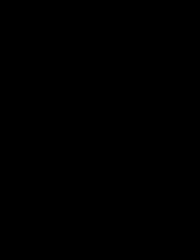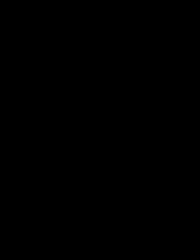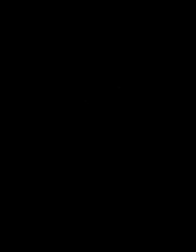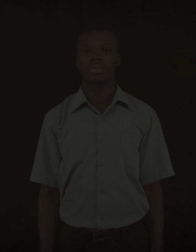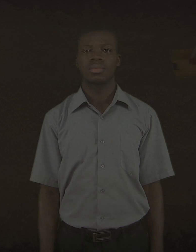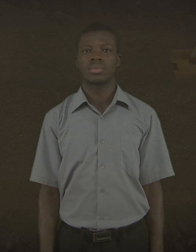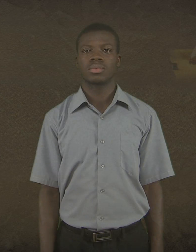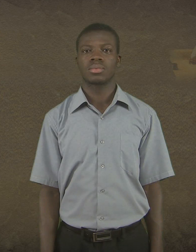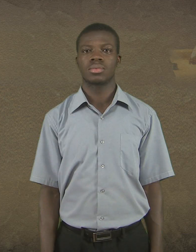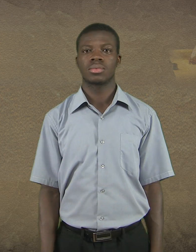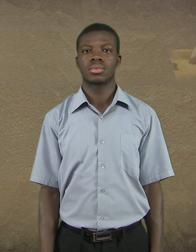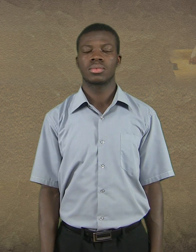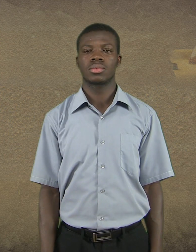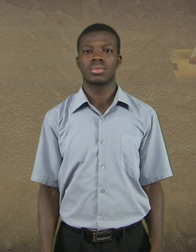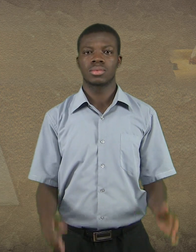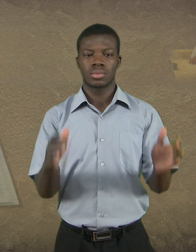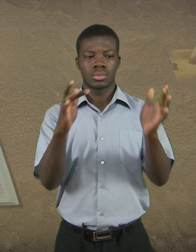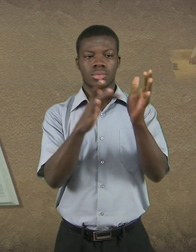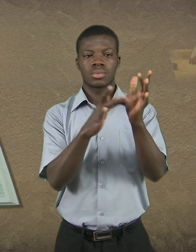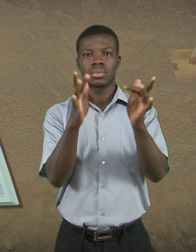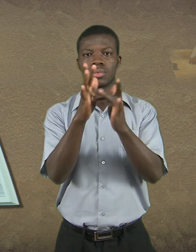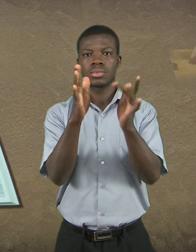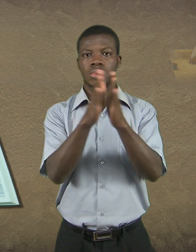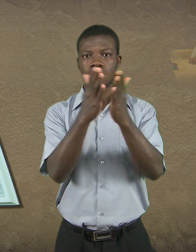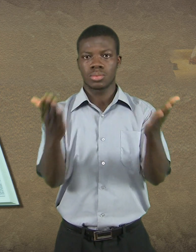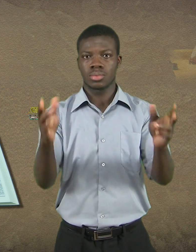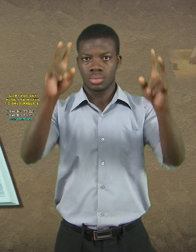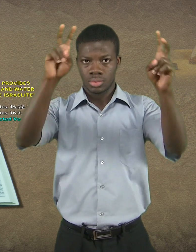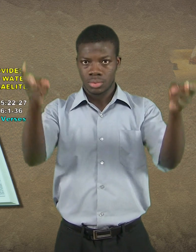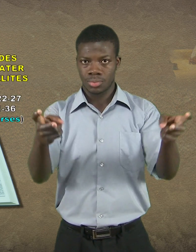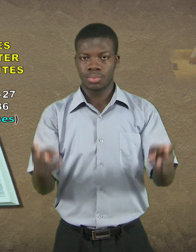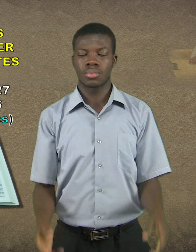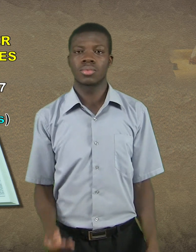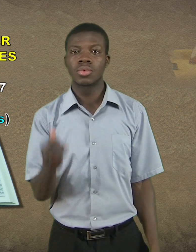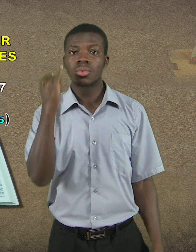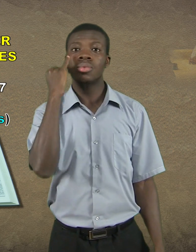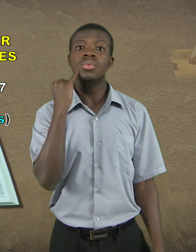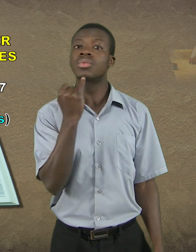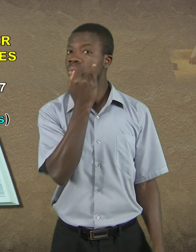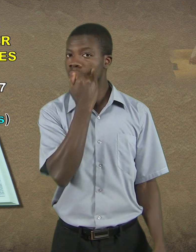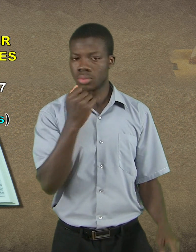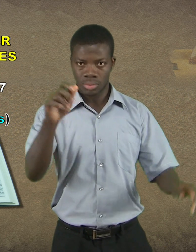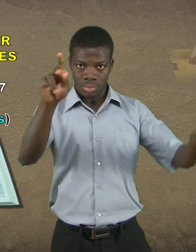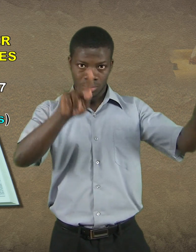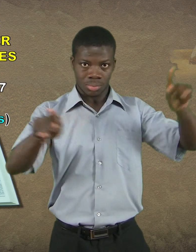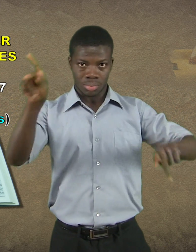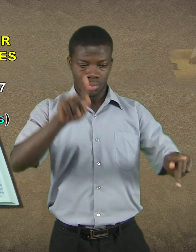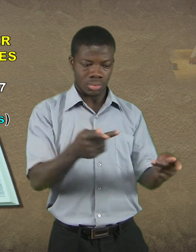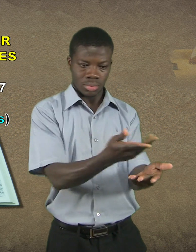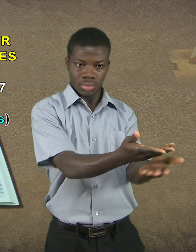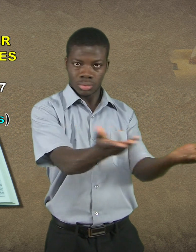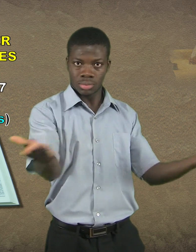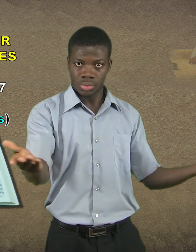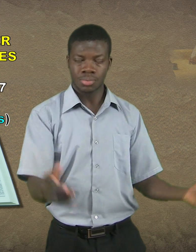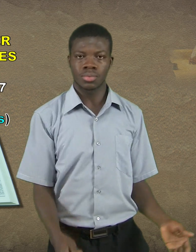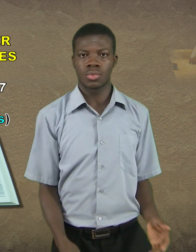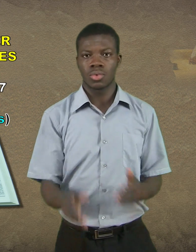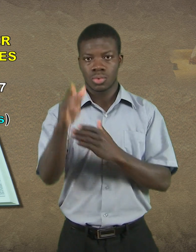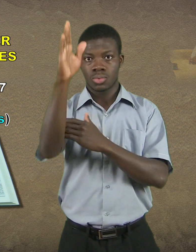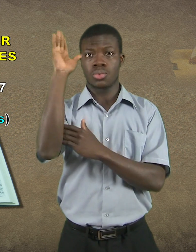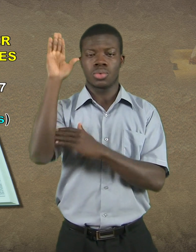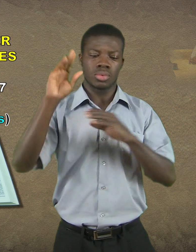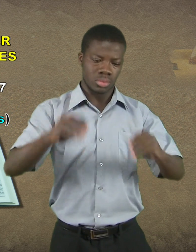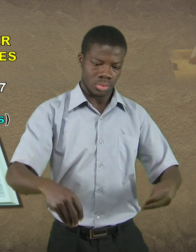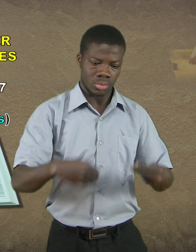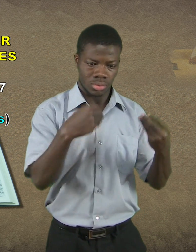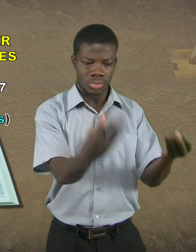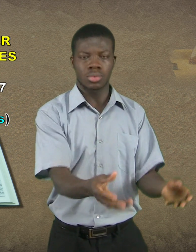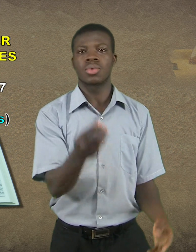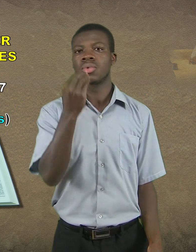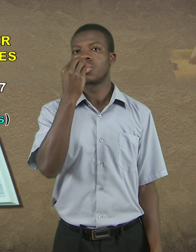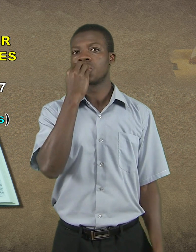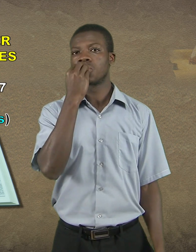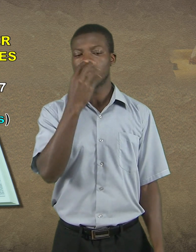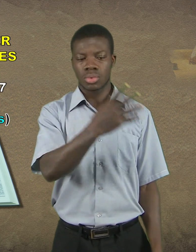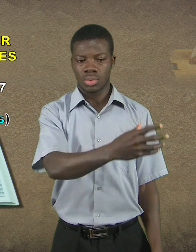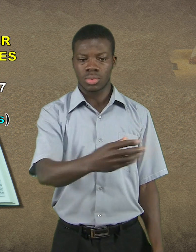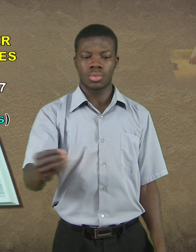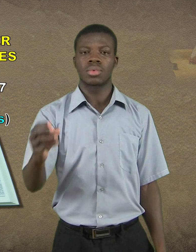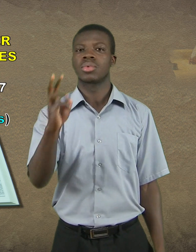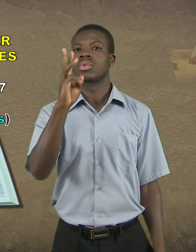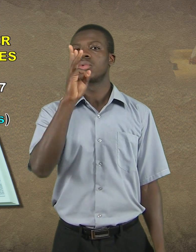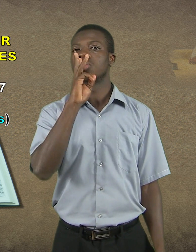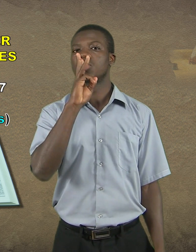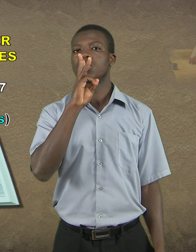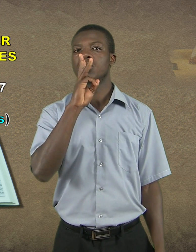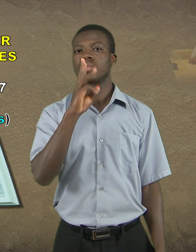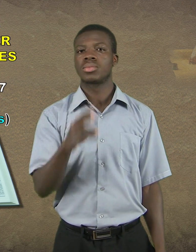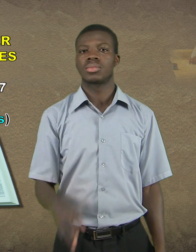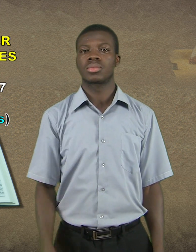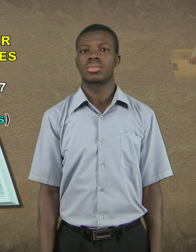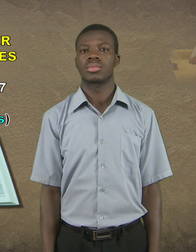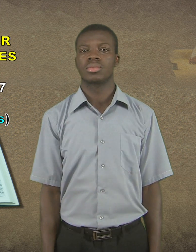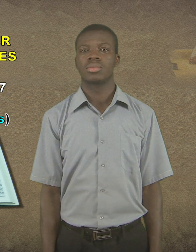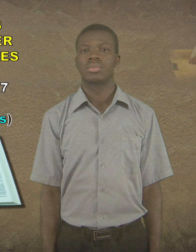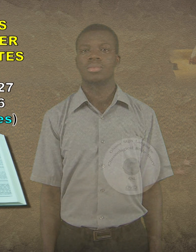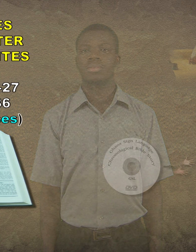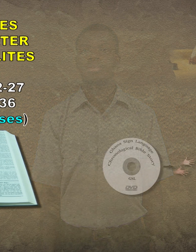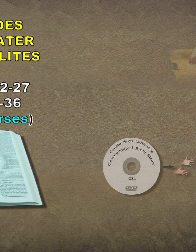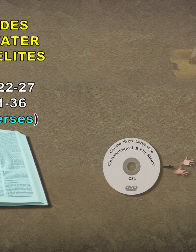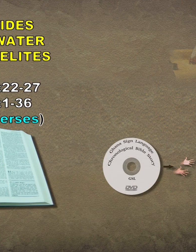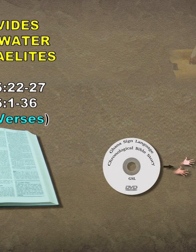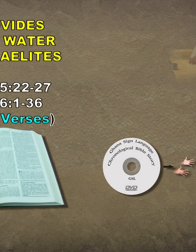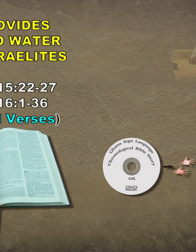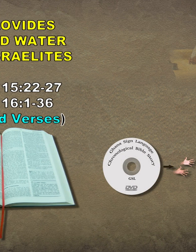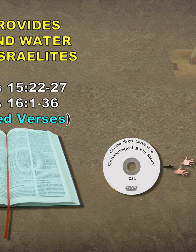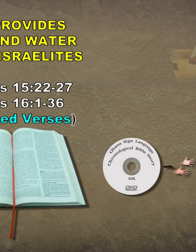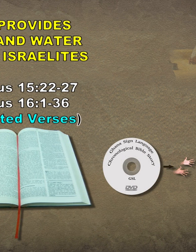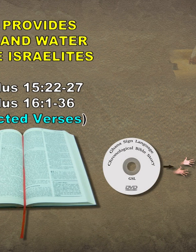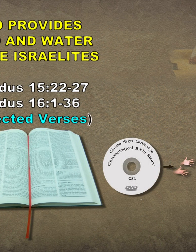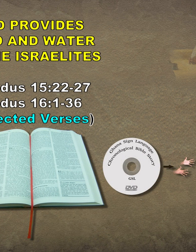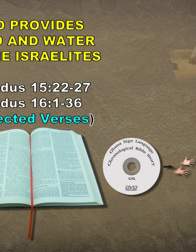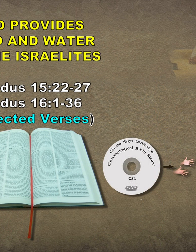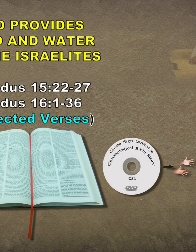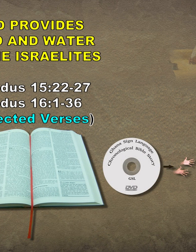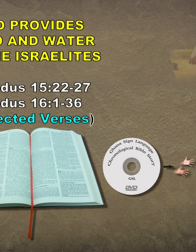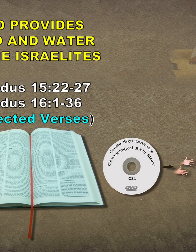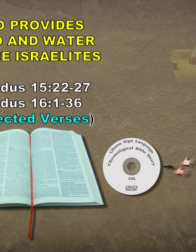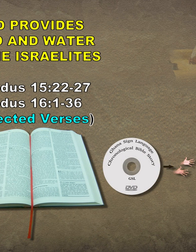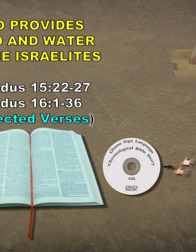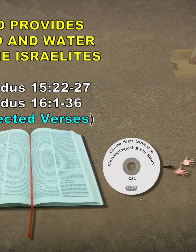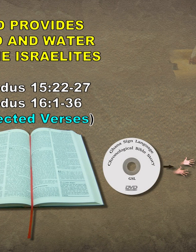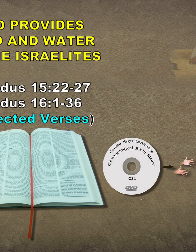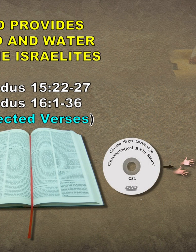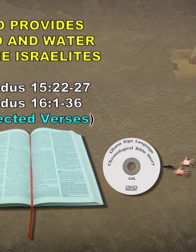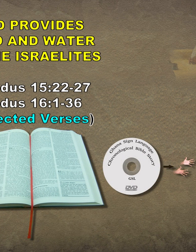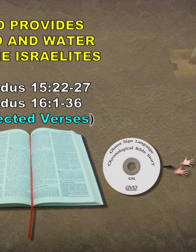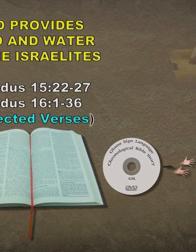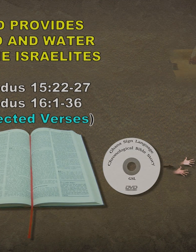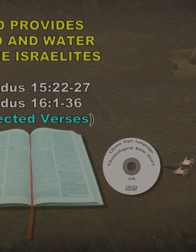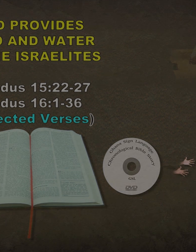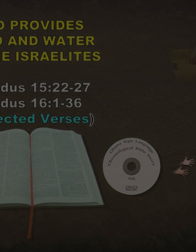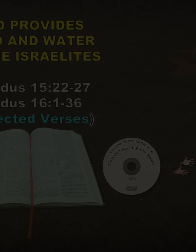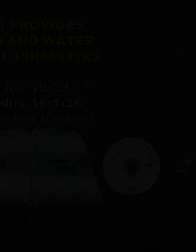God provides food and water to the Israelites